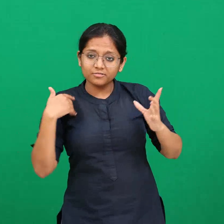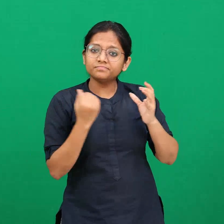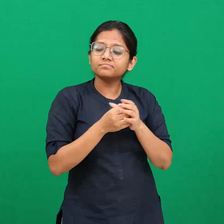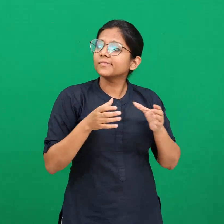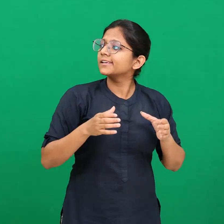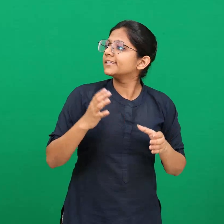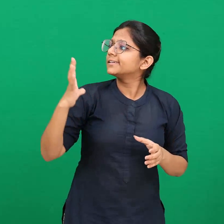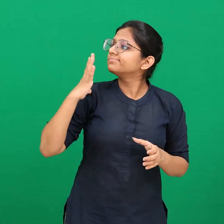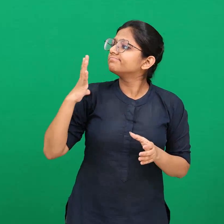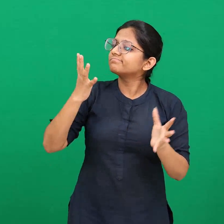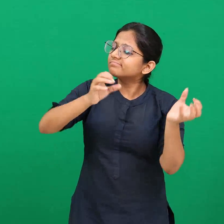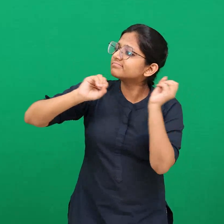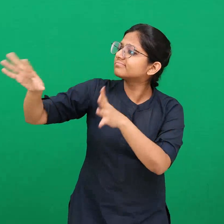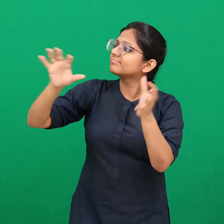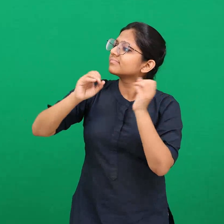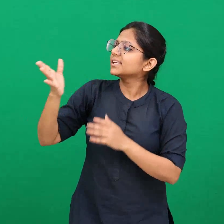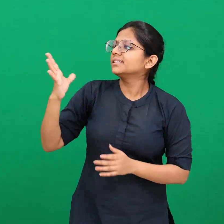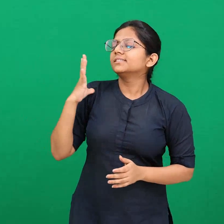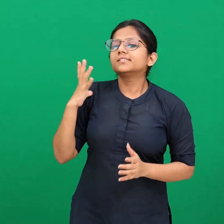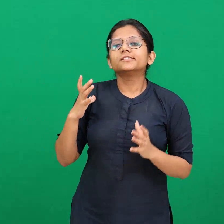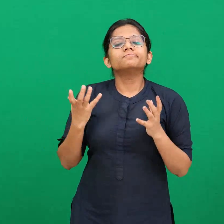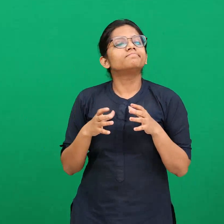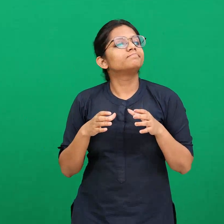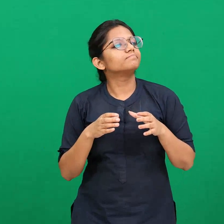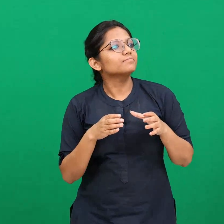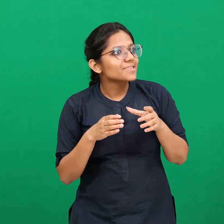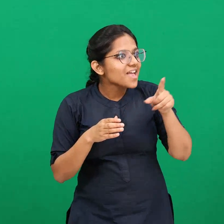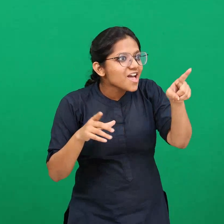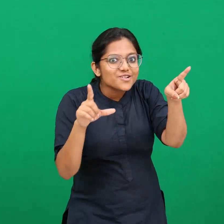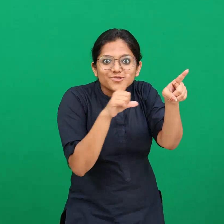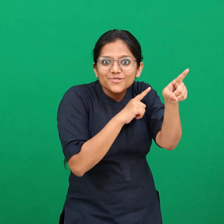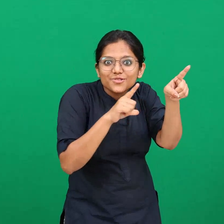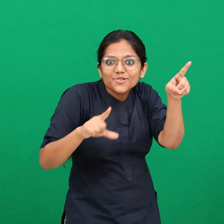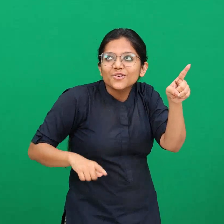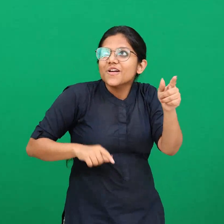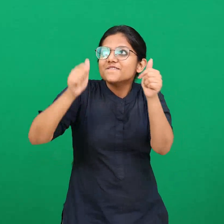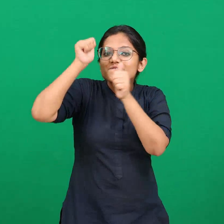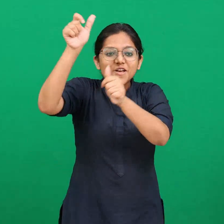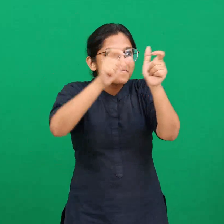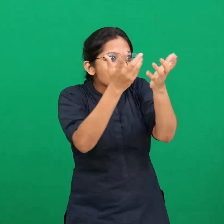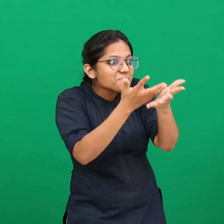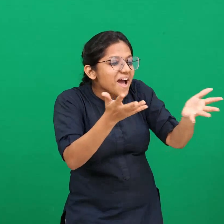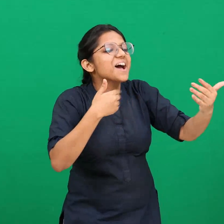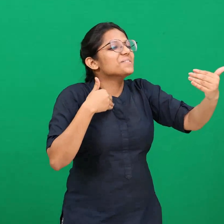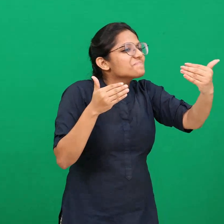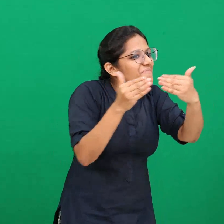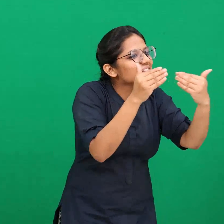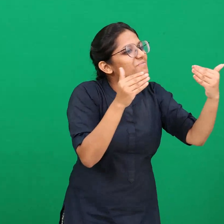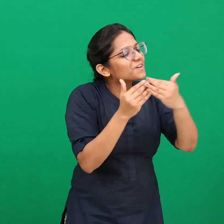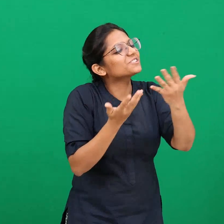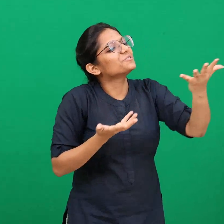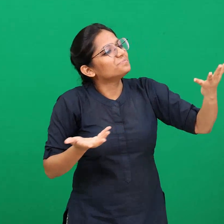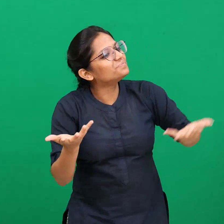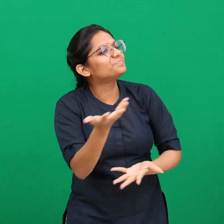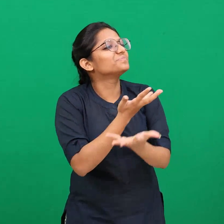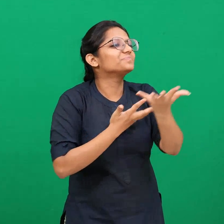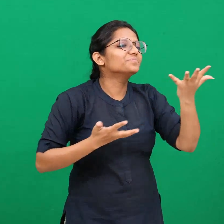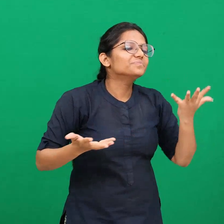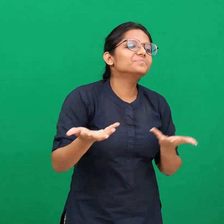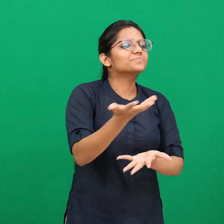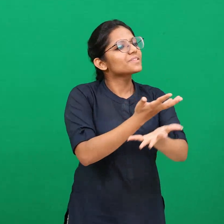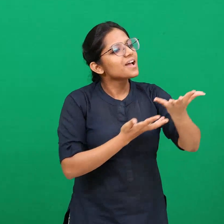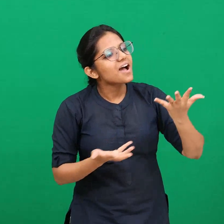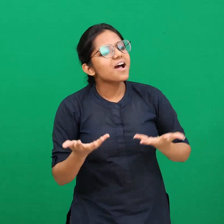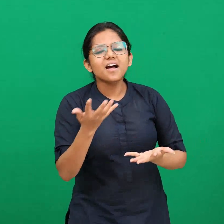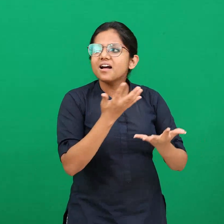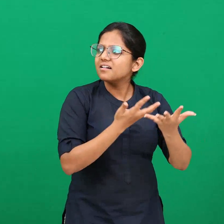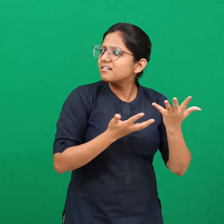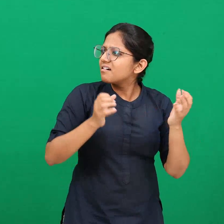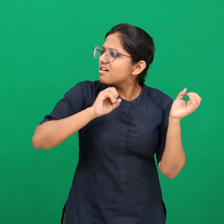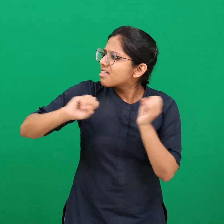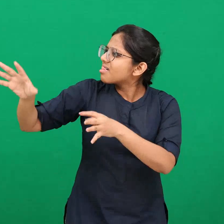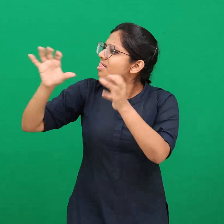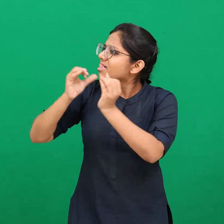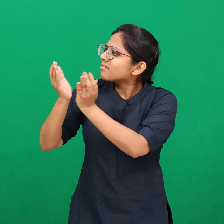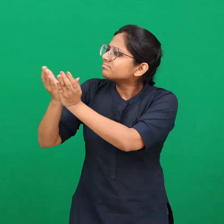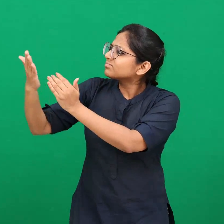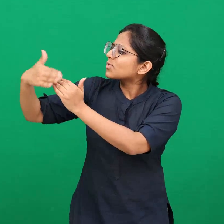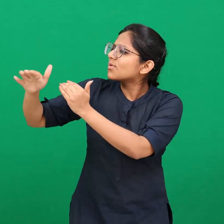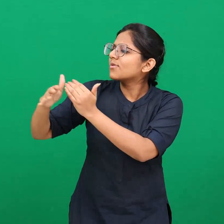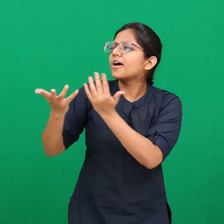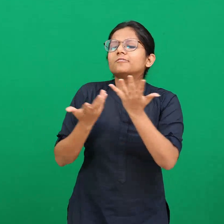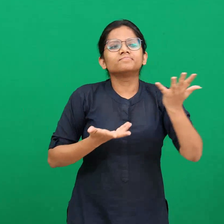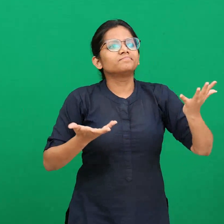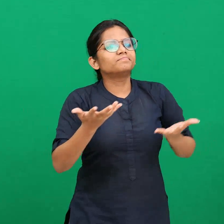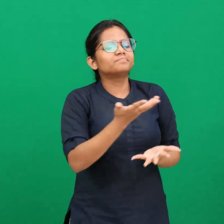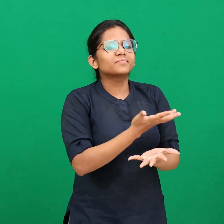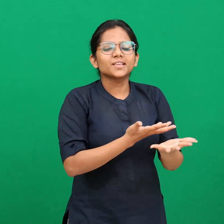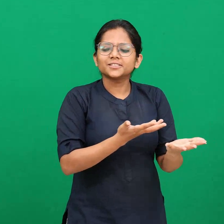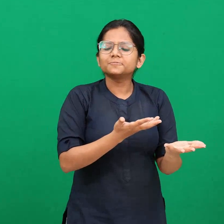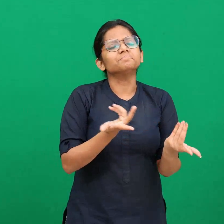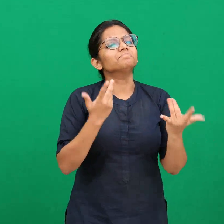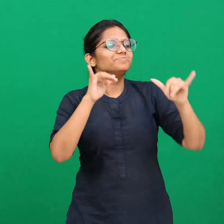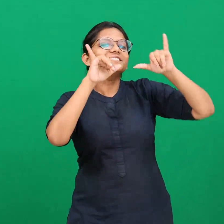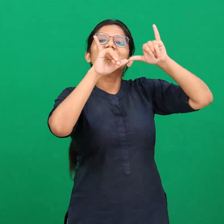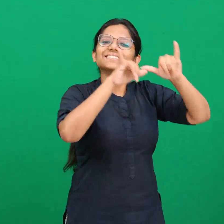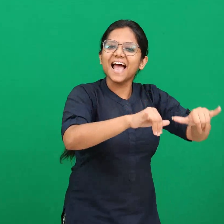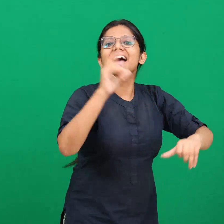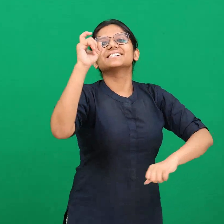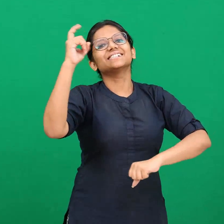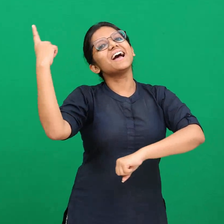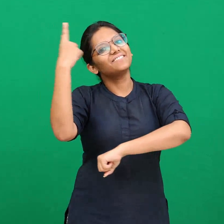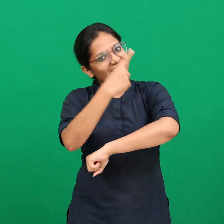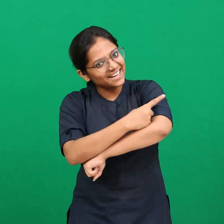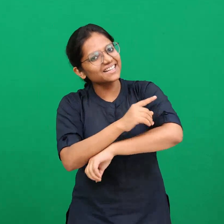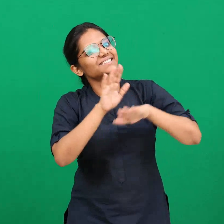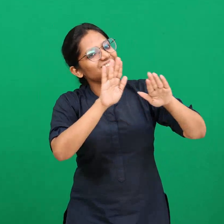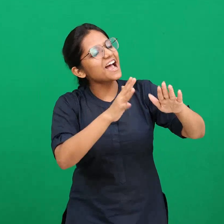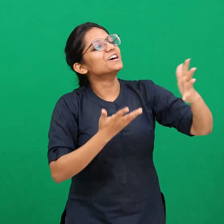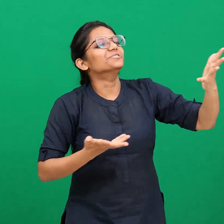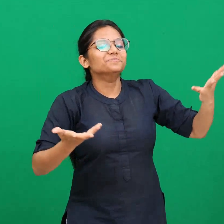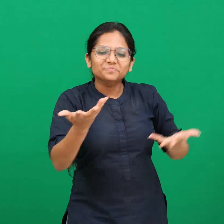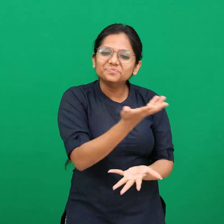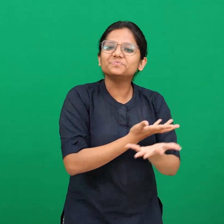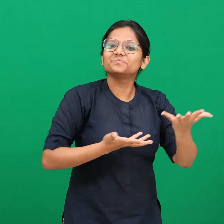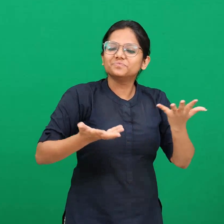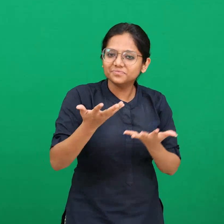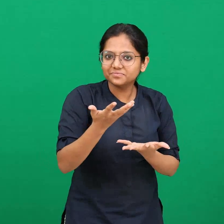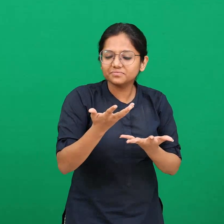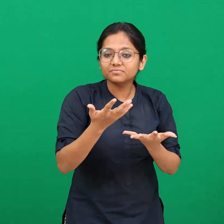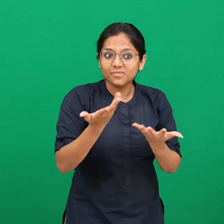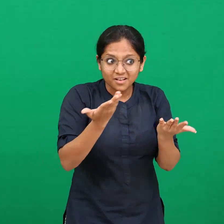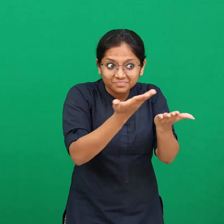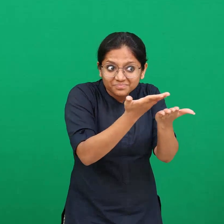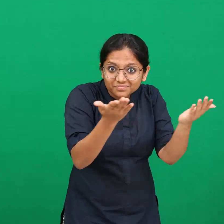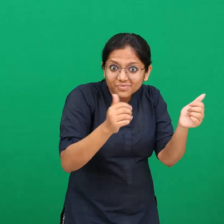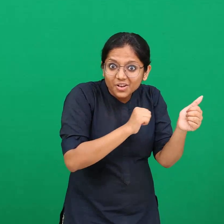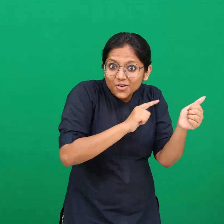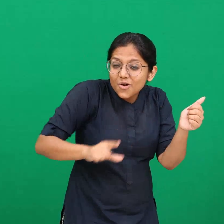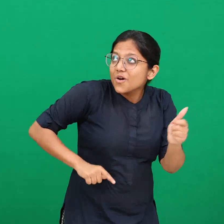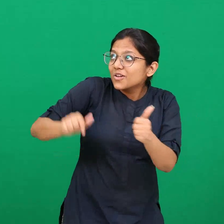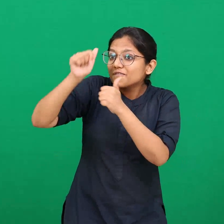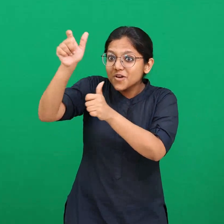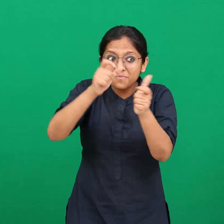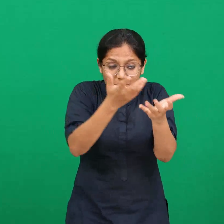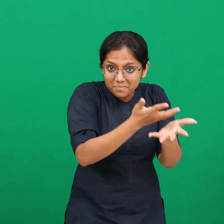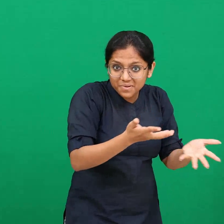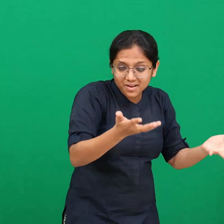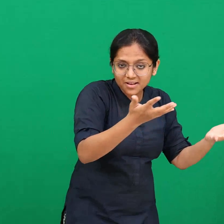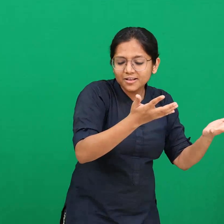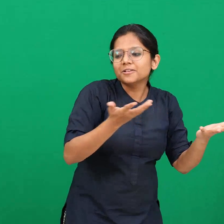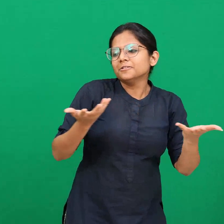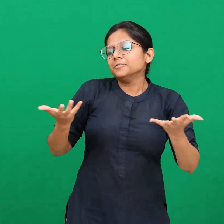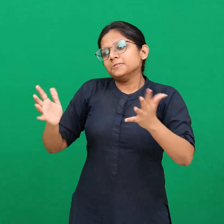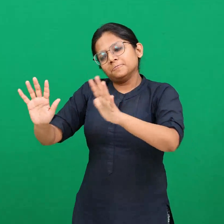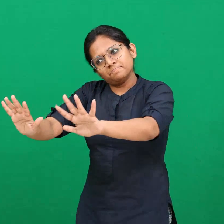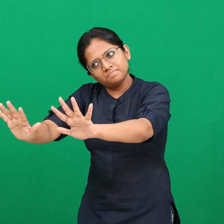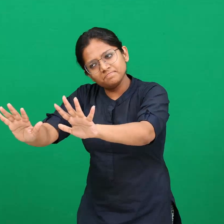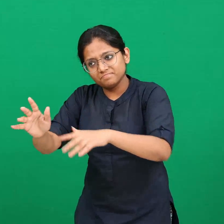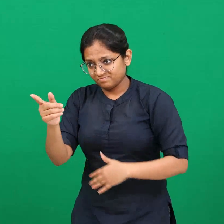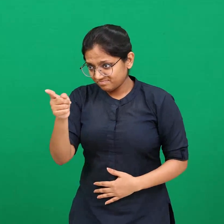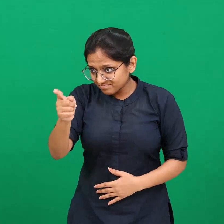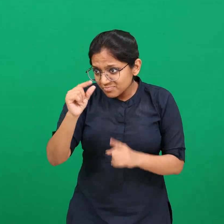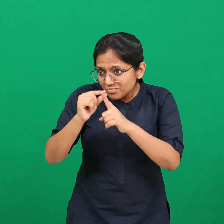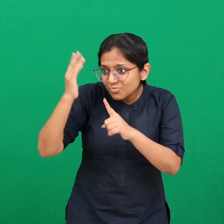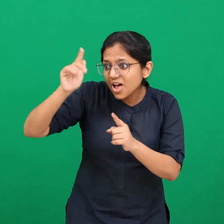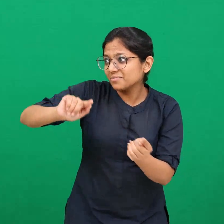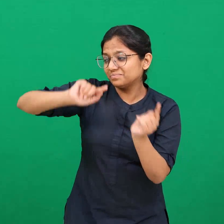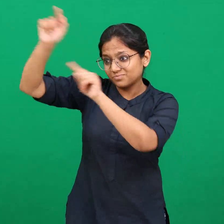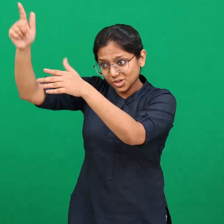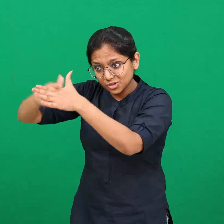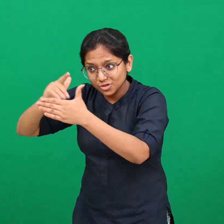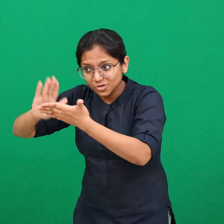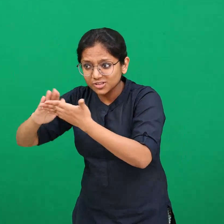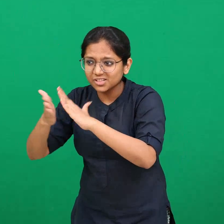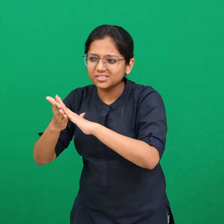We sought out the disciples in Tyre and stayed with them seven days.